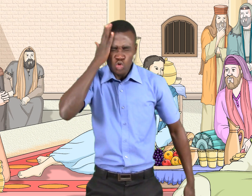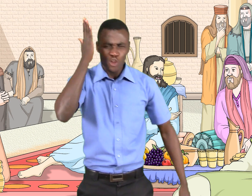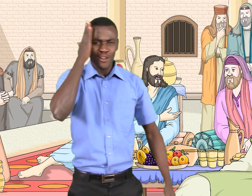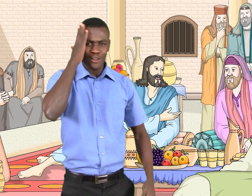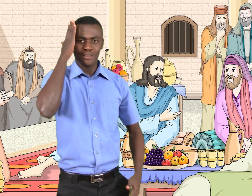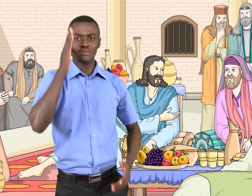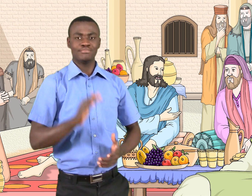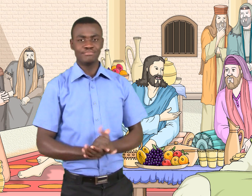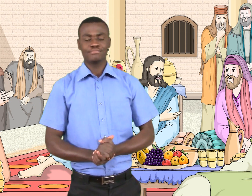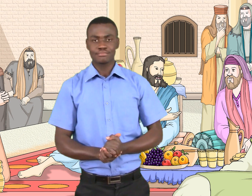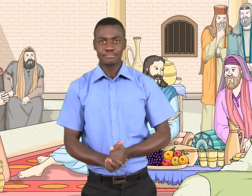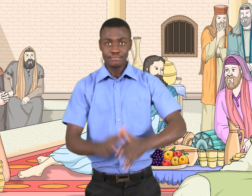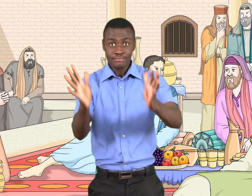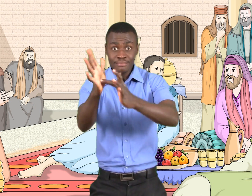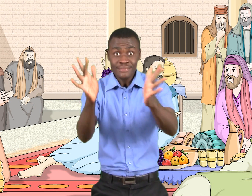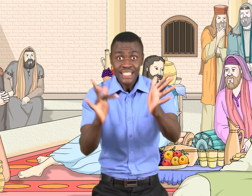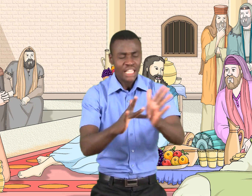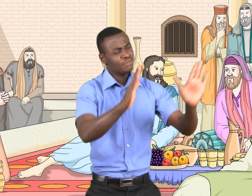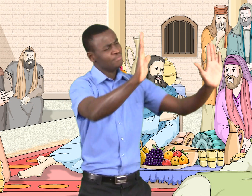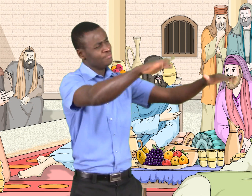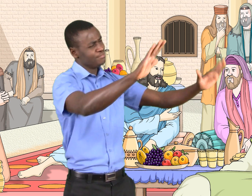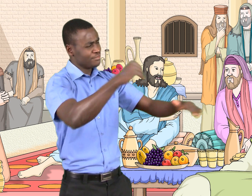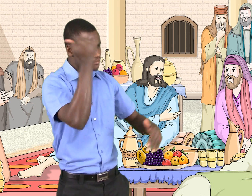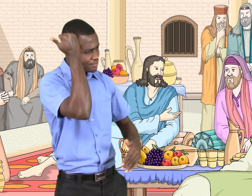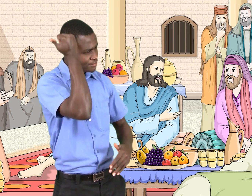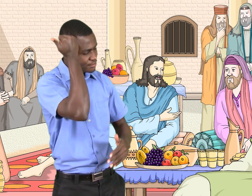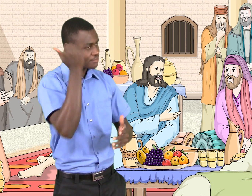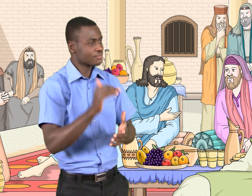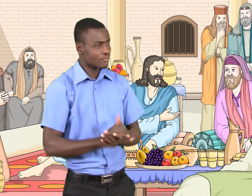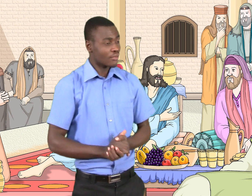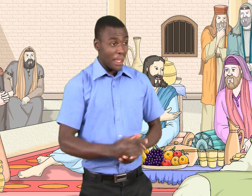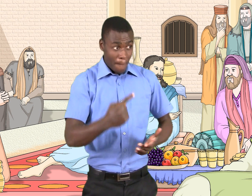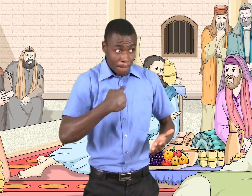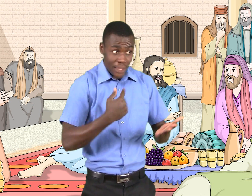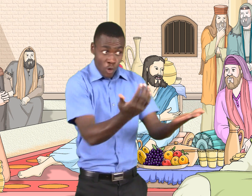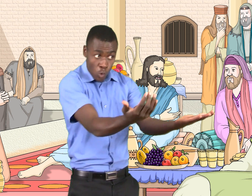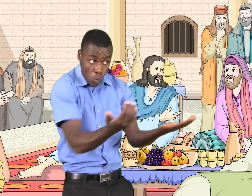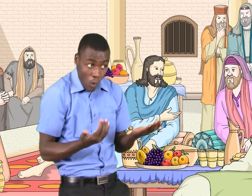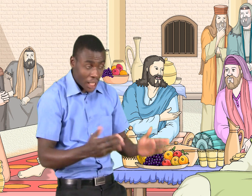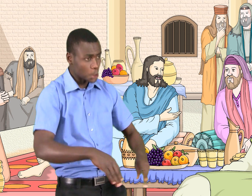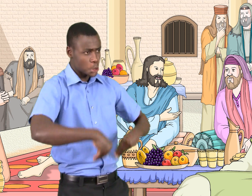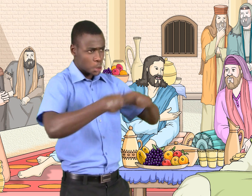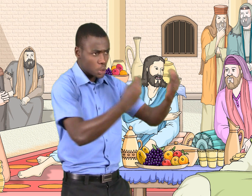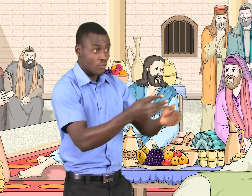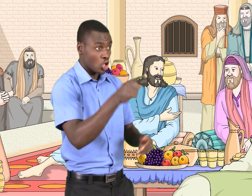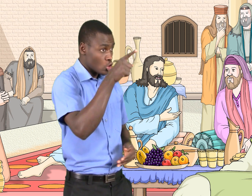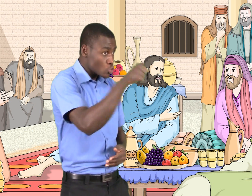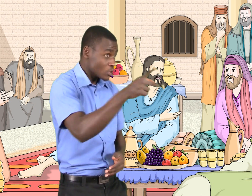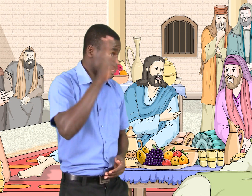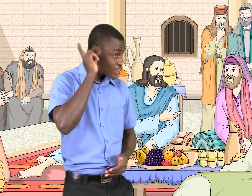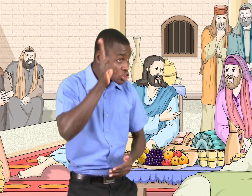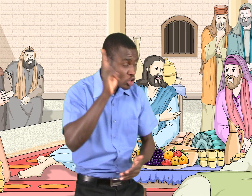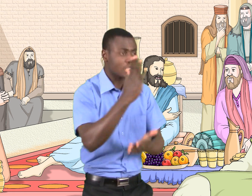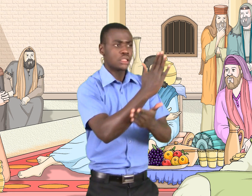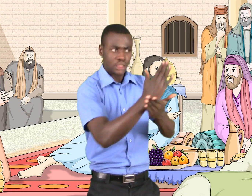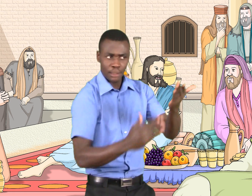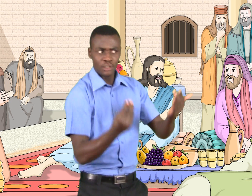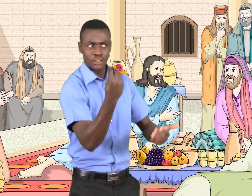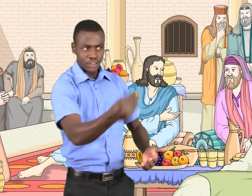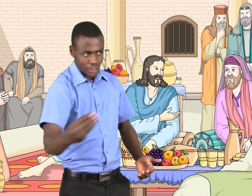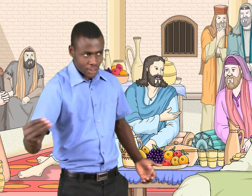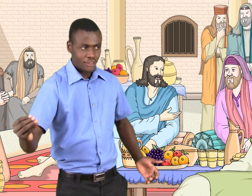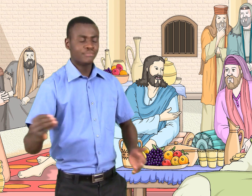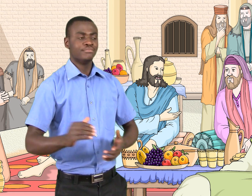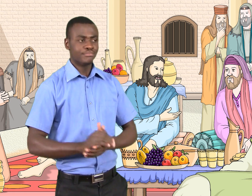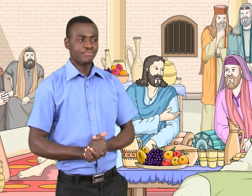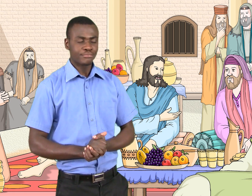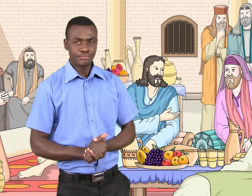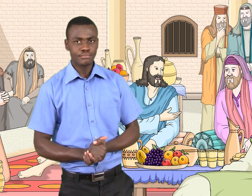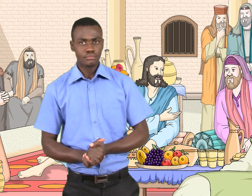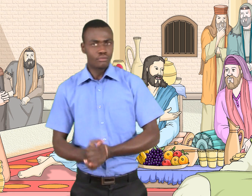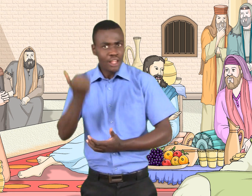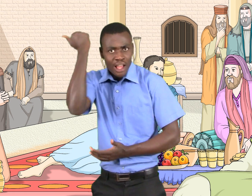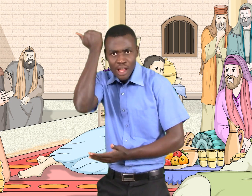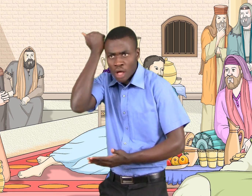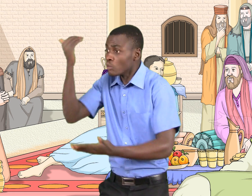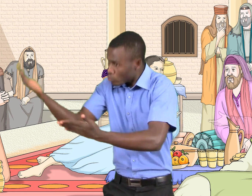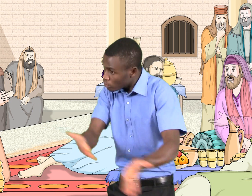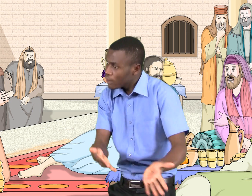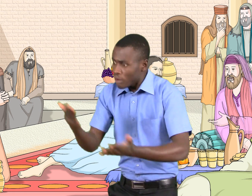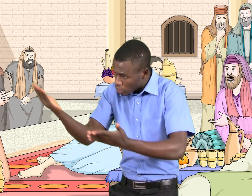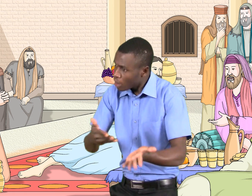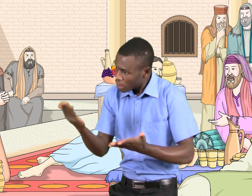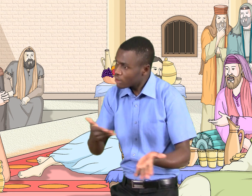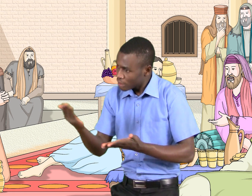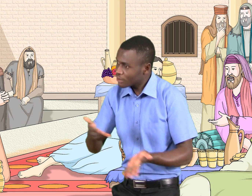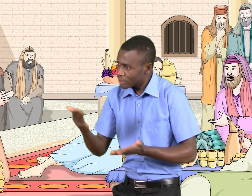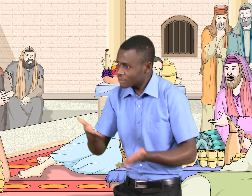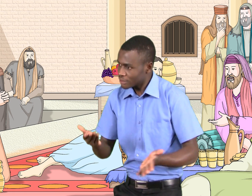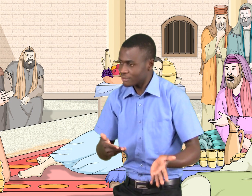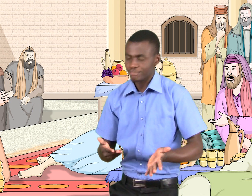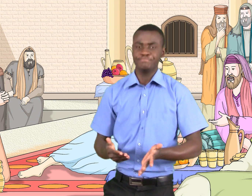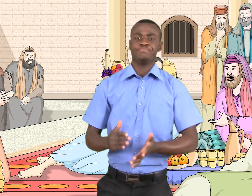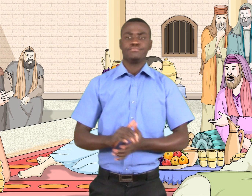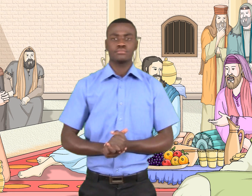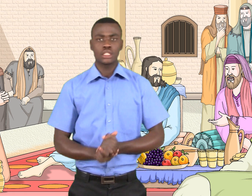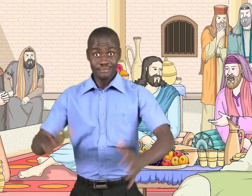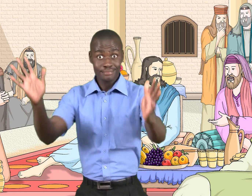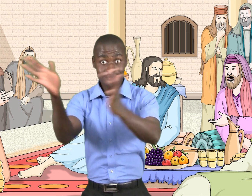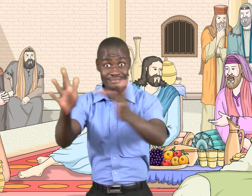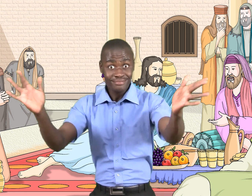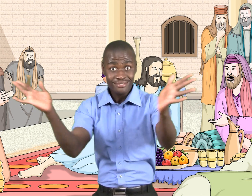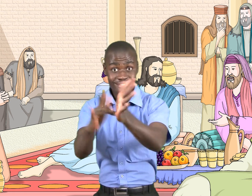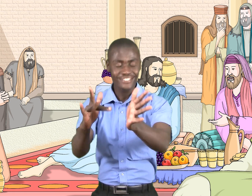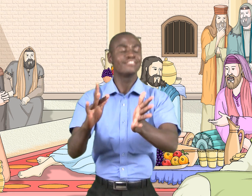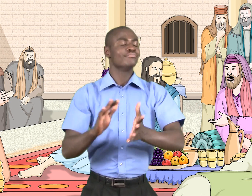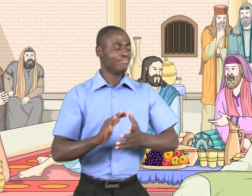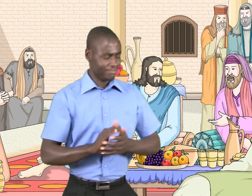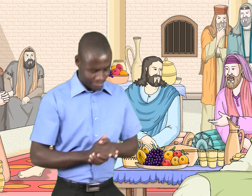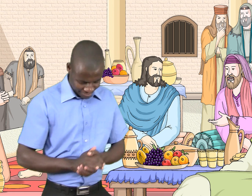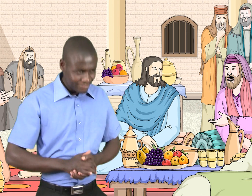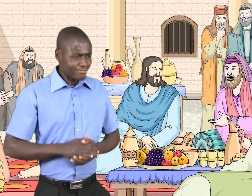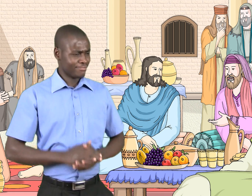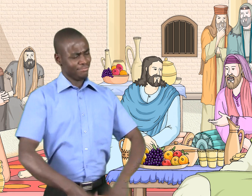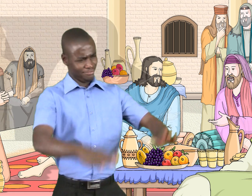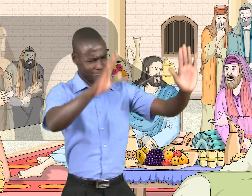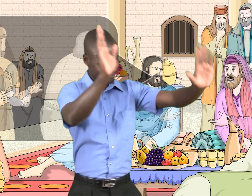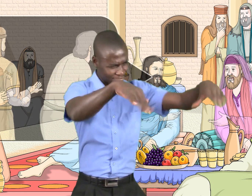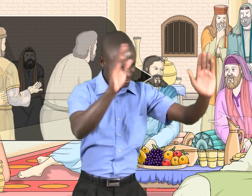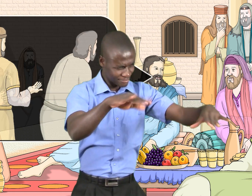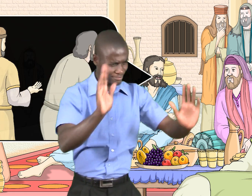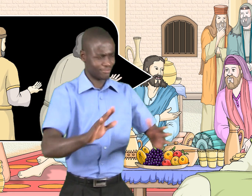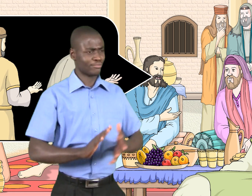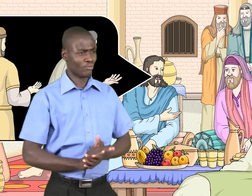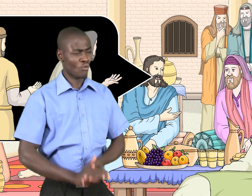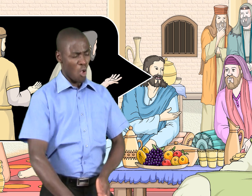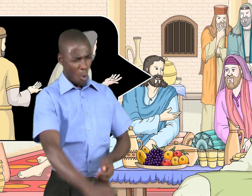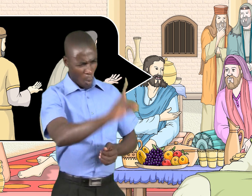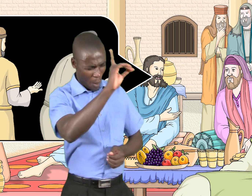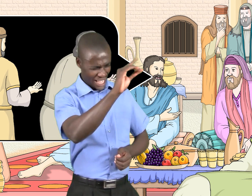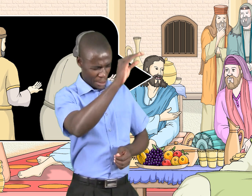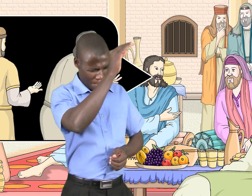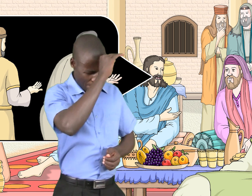But Jesus answered him, “Simon, I have something to tell you.” “Tell me, Teacher,” he said.